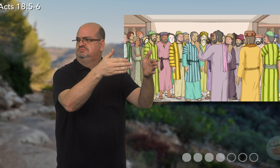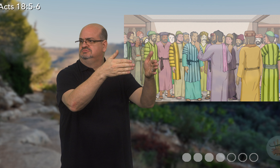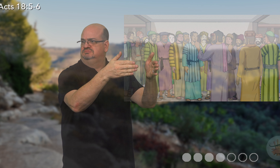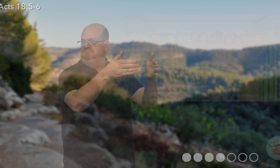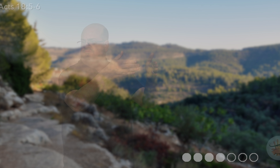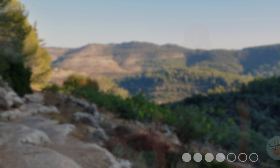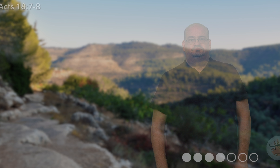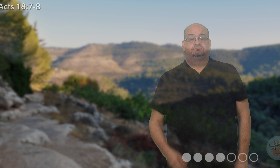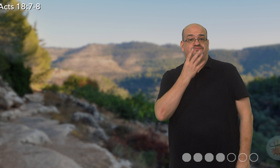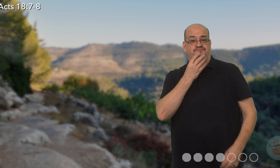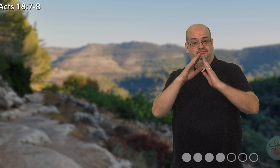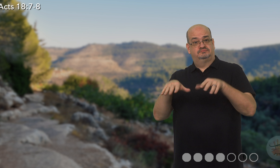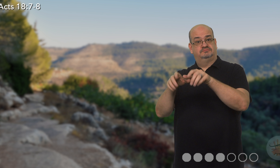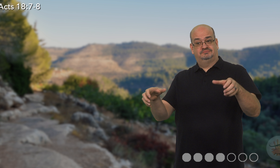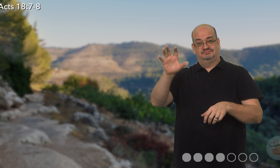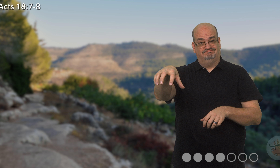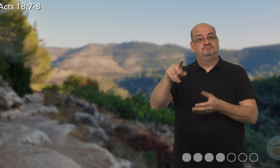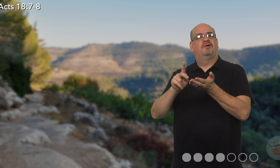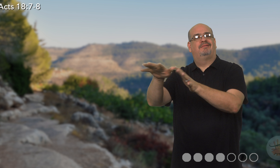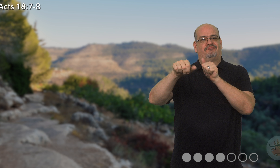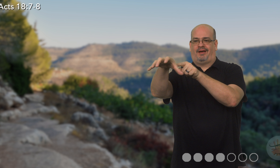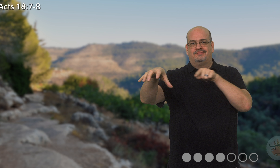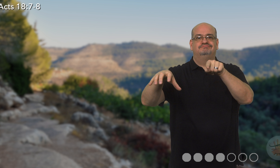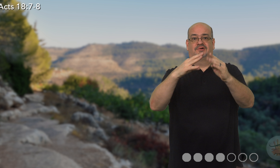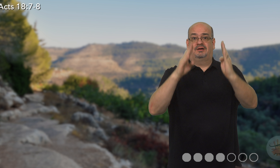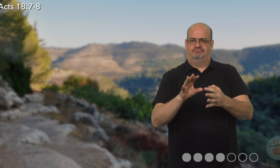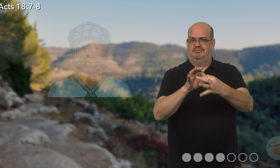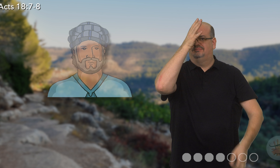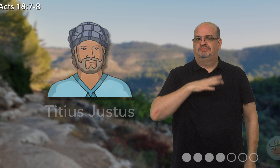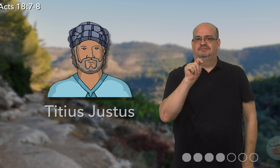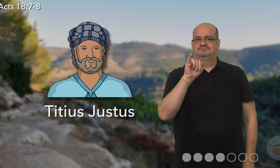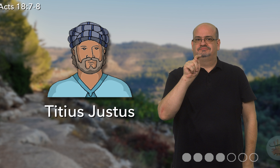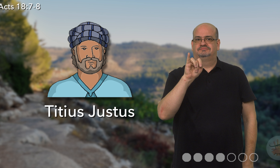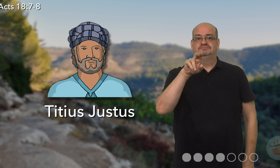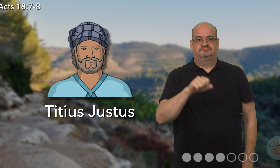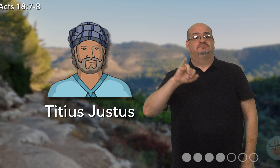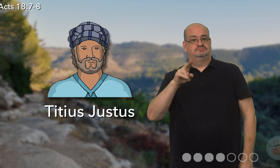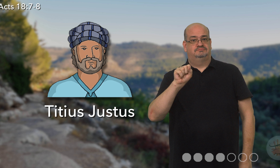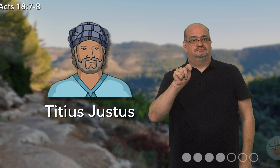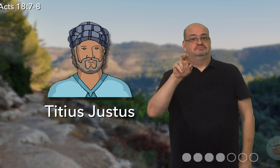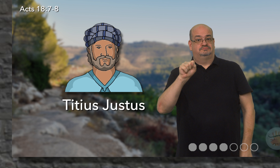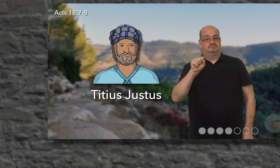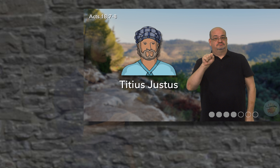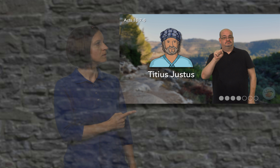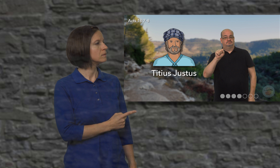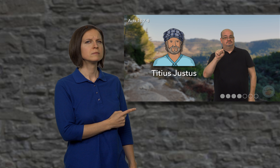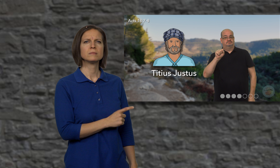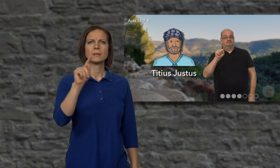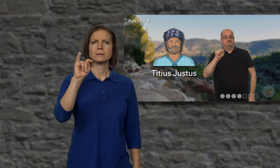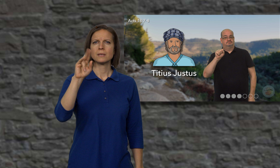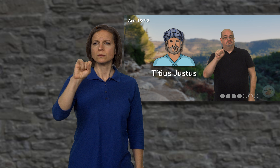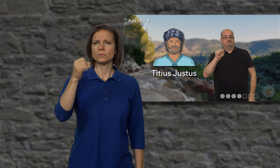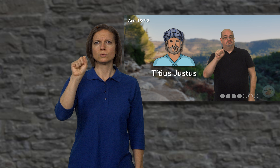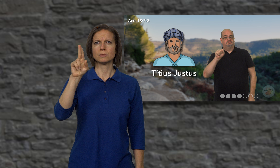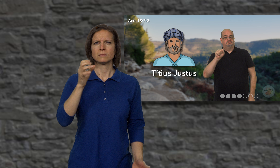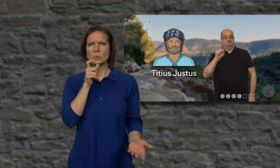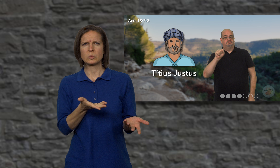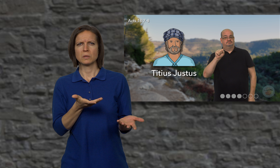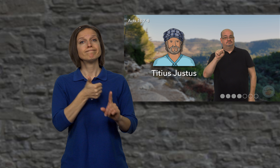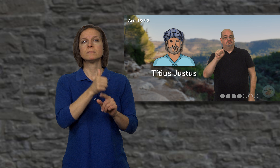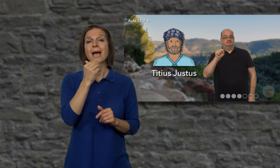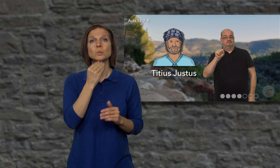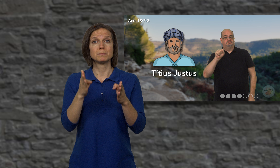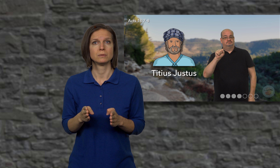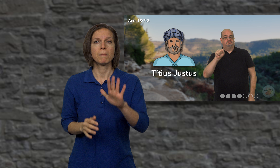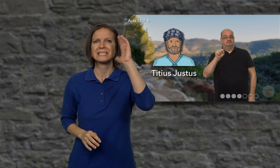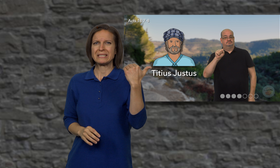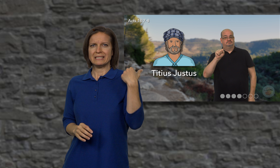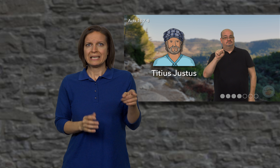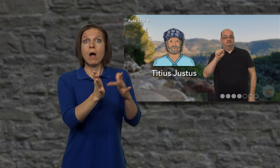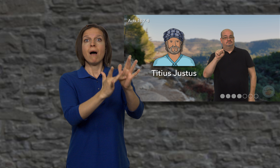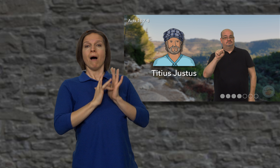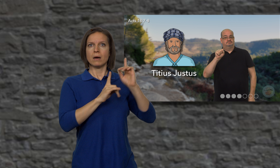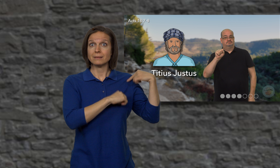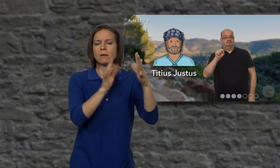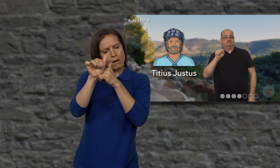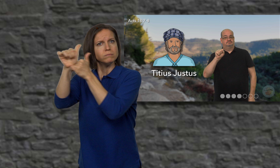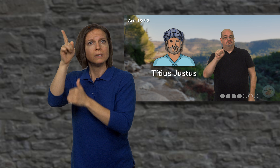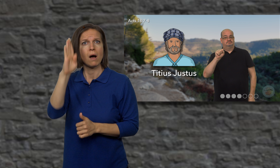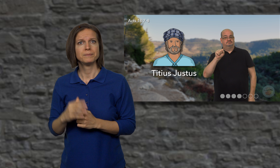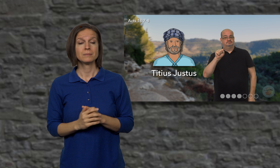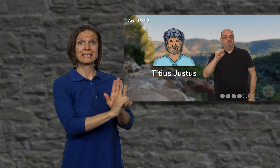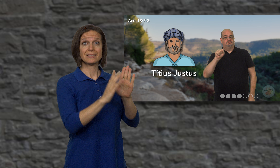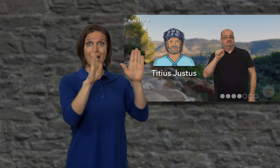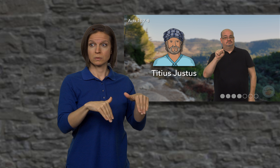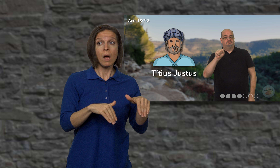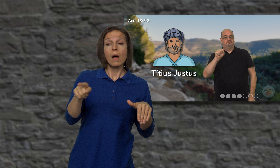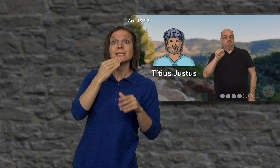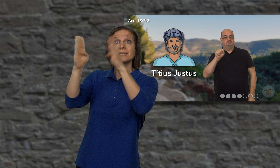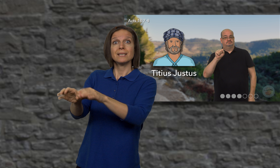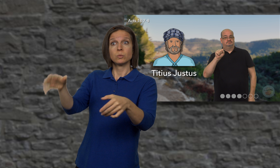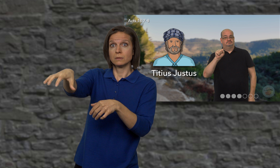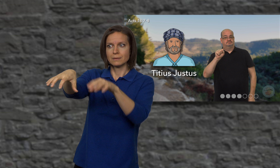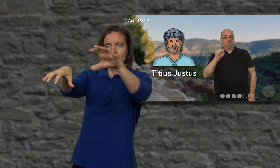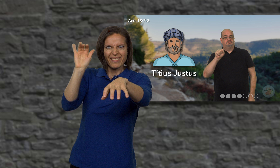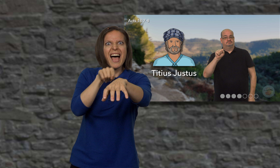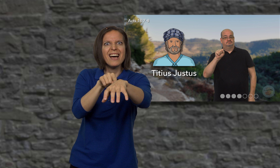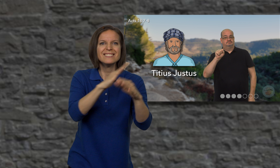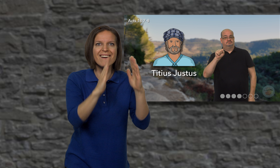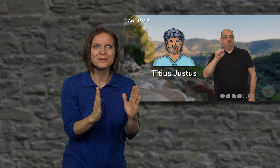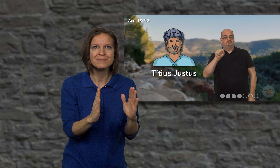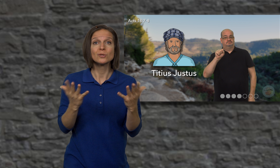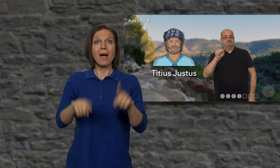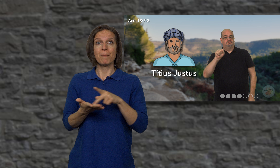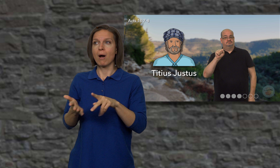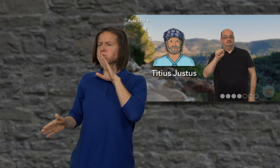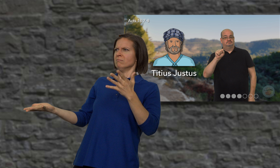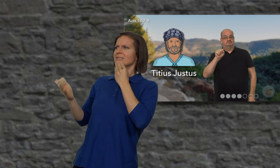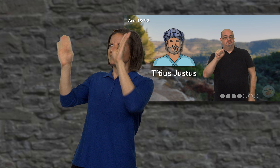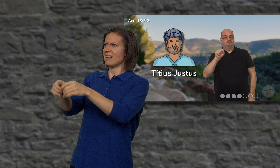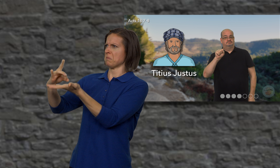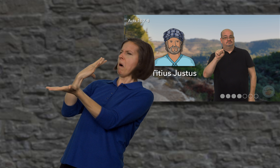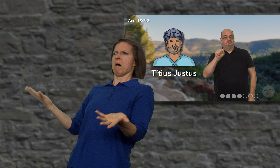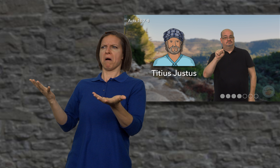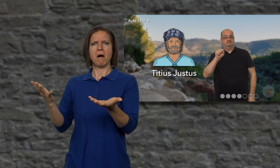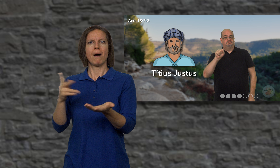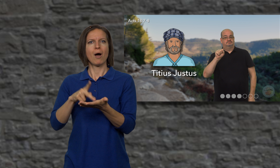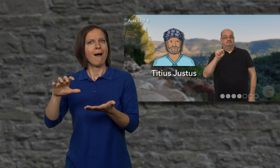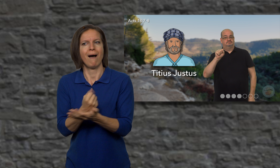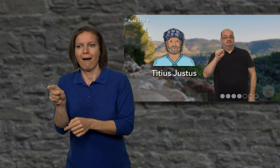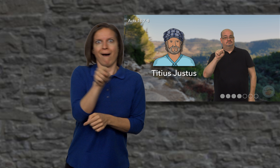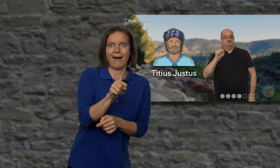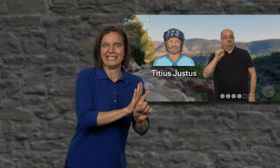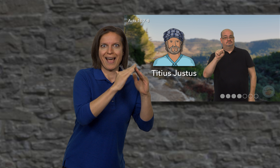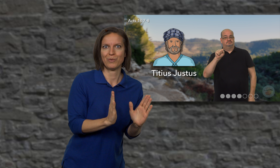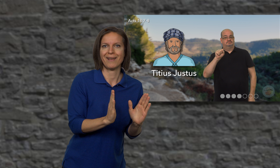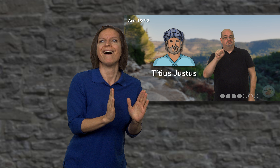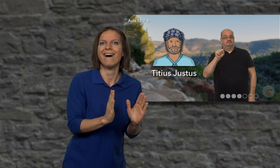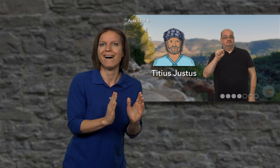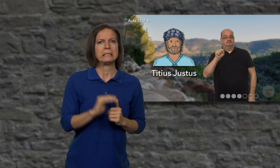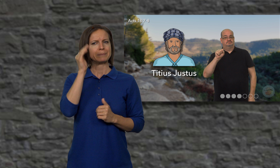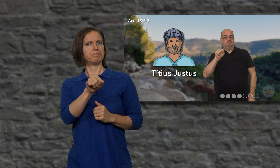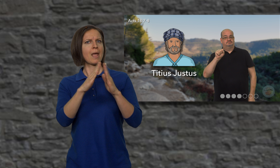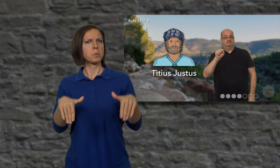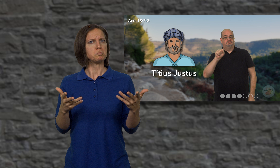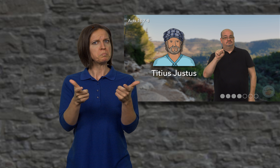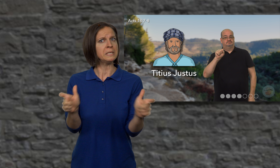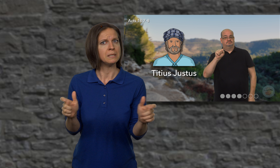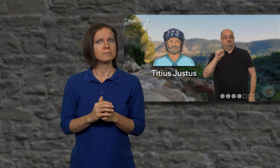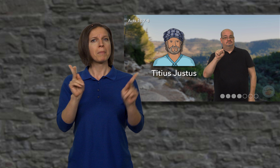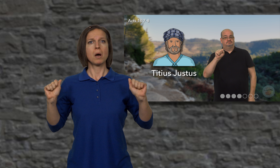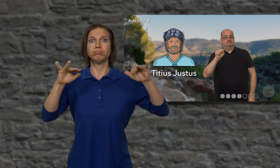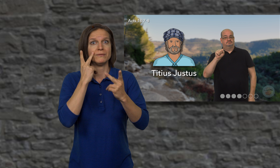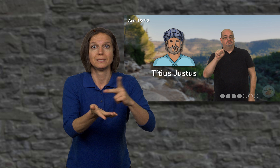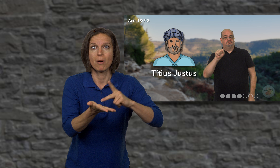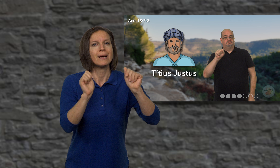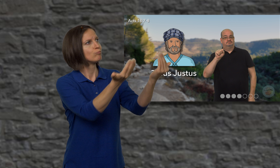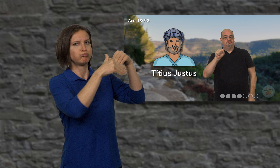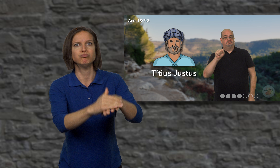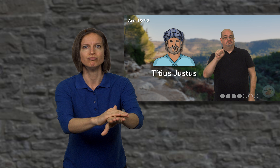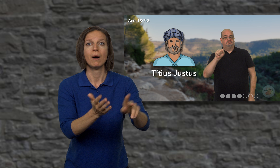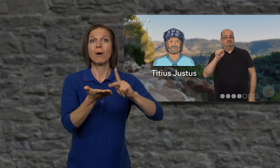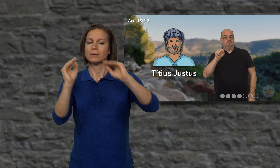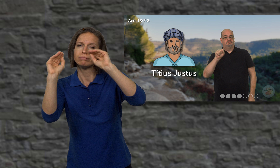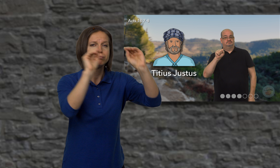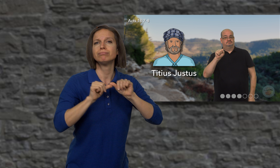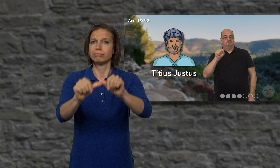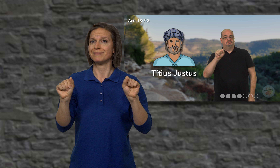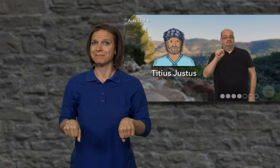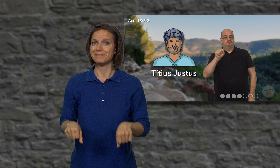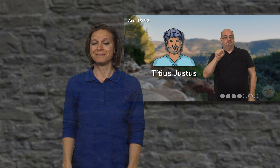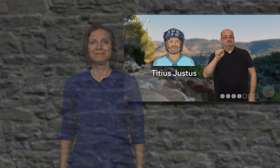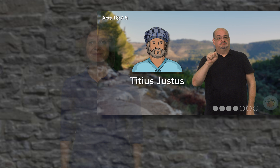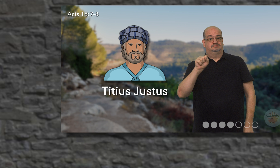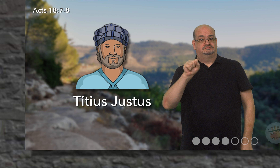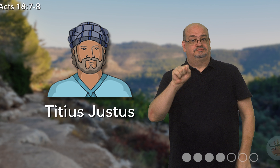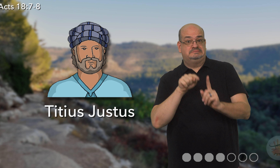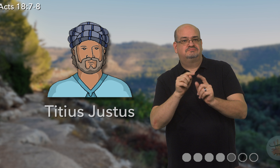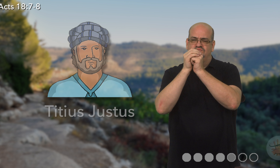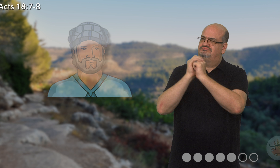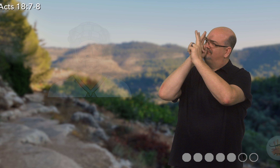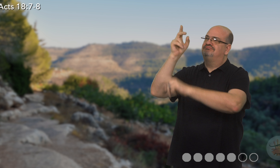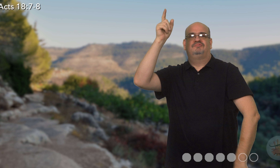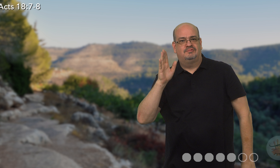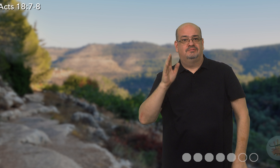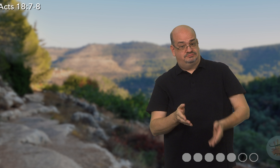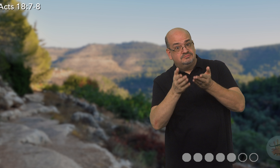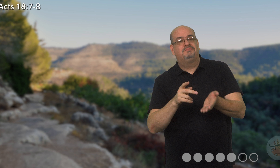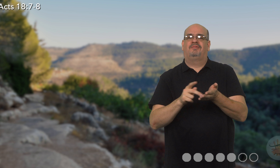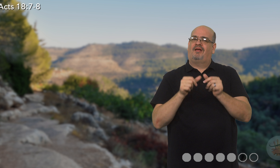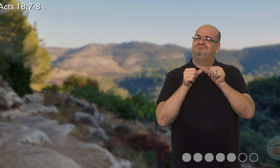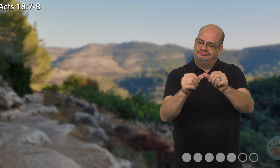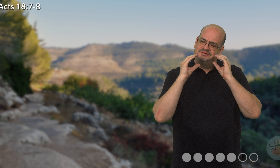So Paul left the synagogue and went next door to the house of Titus Justus, a worshiper of God.